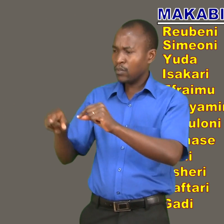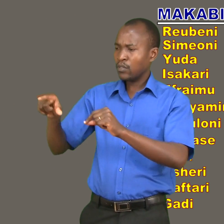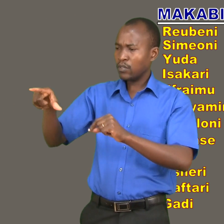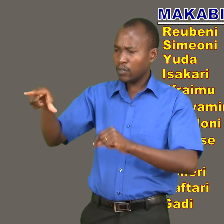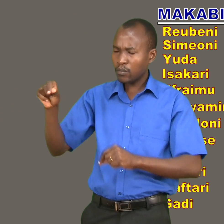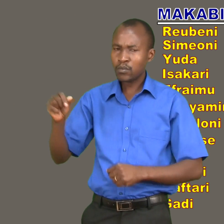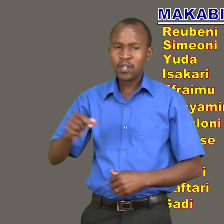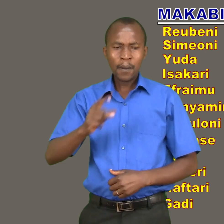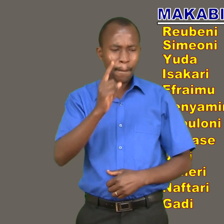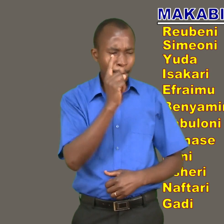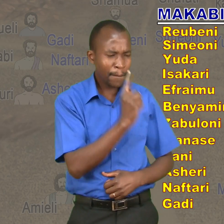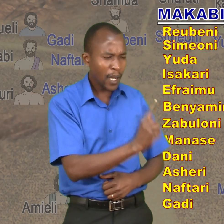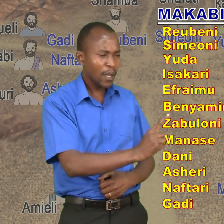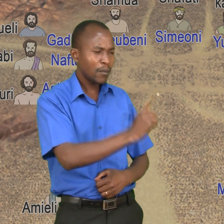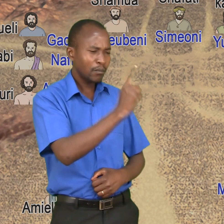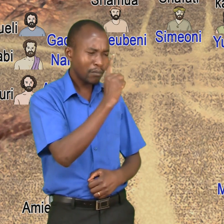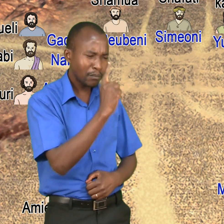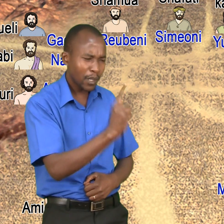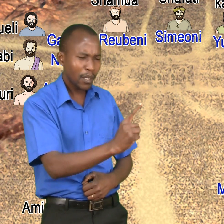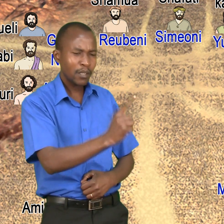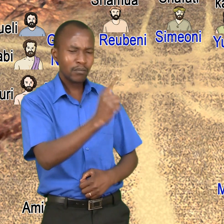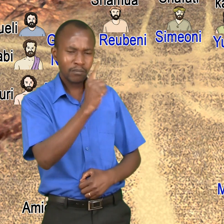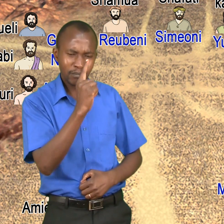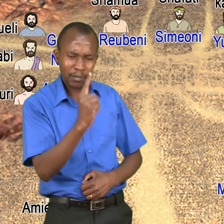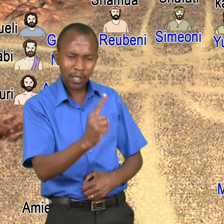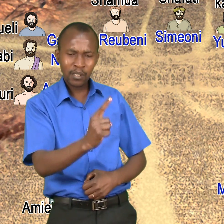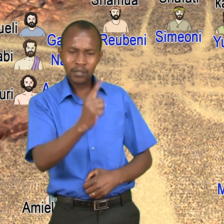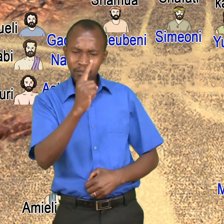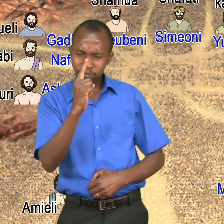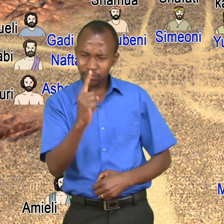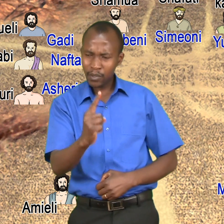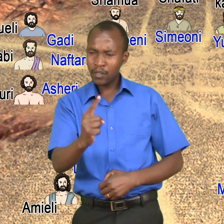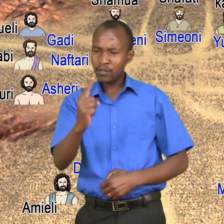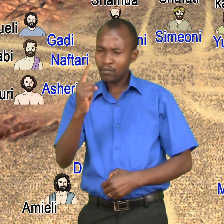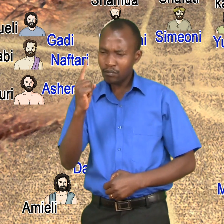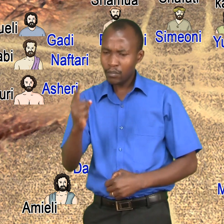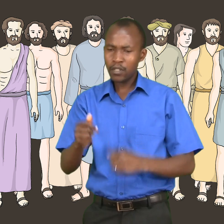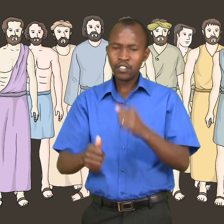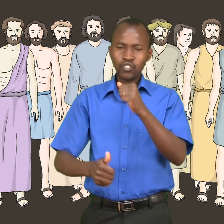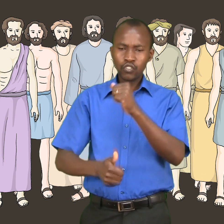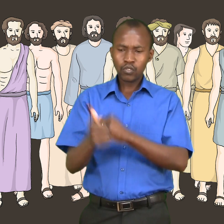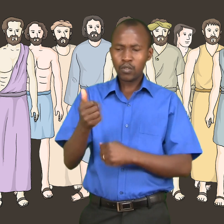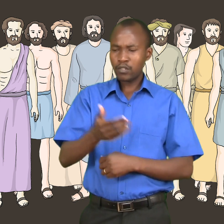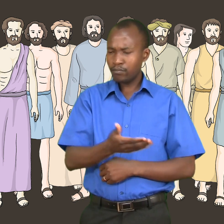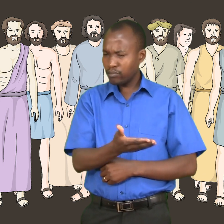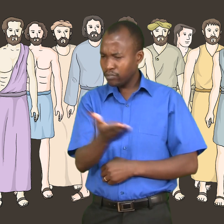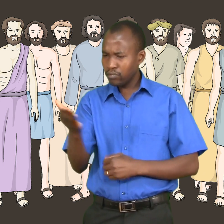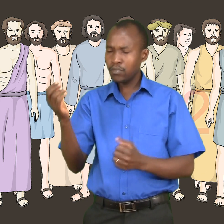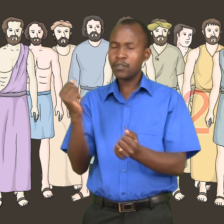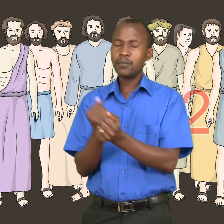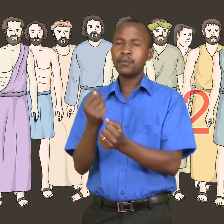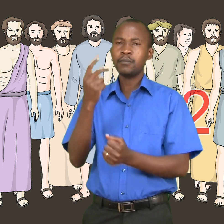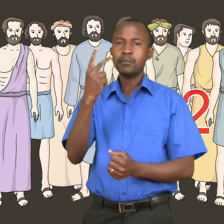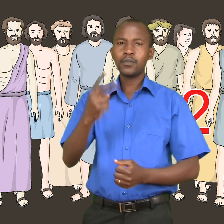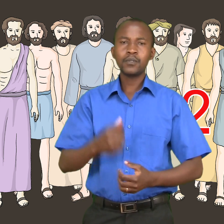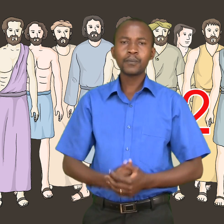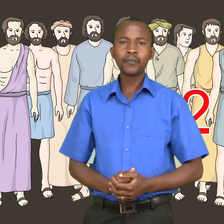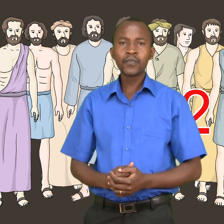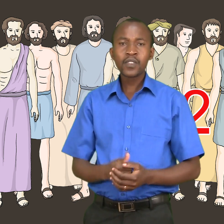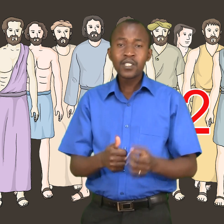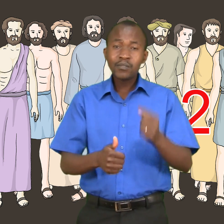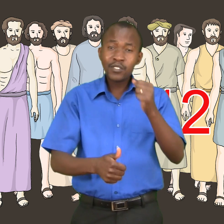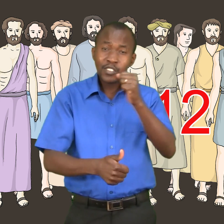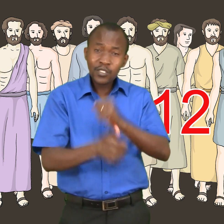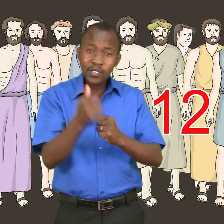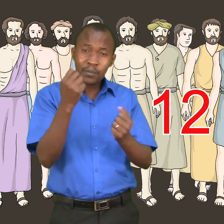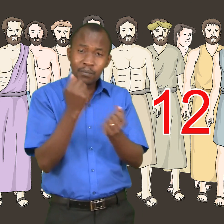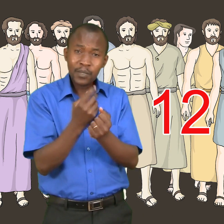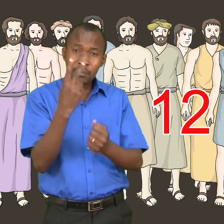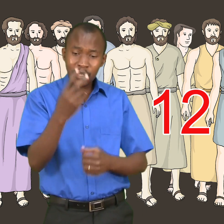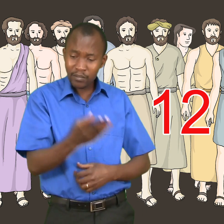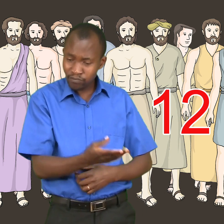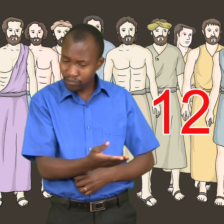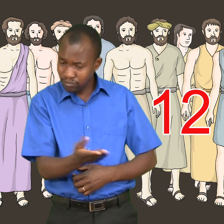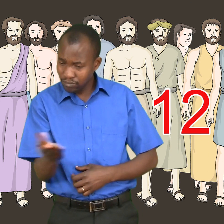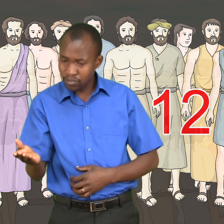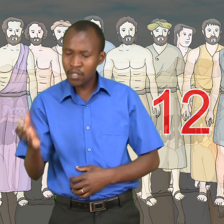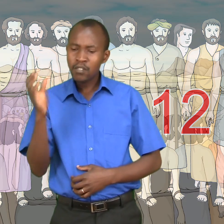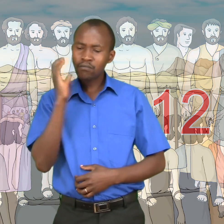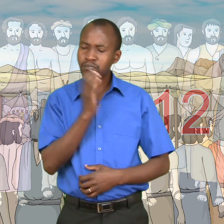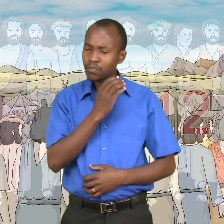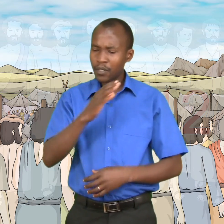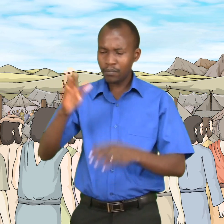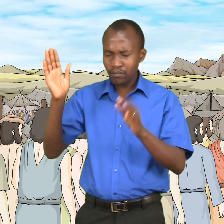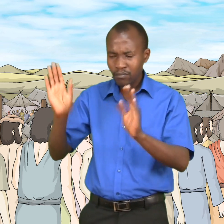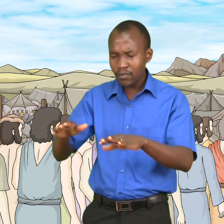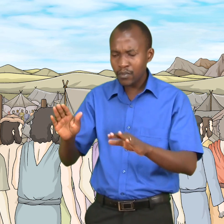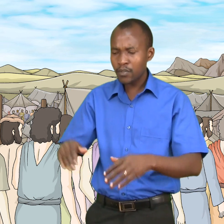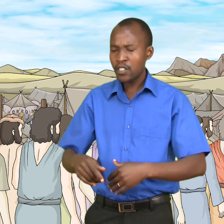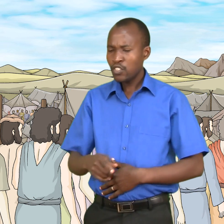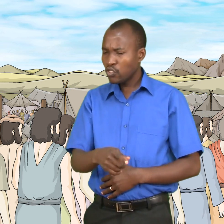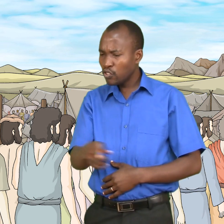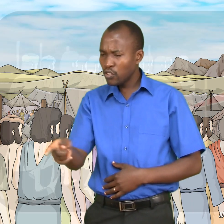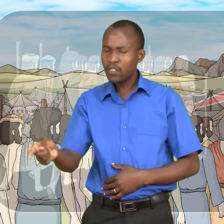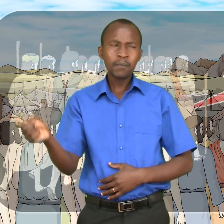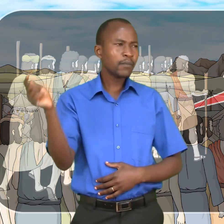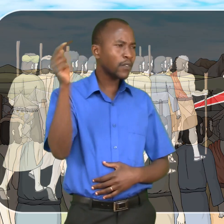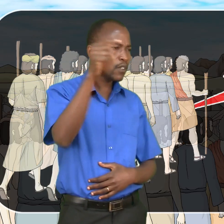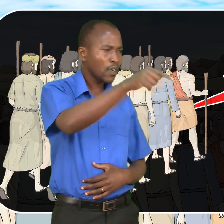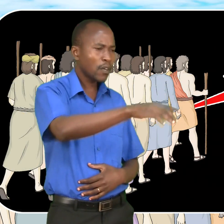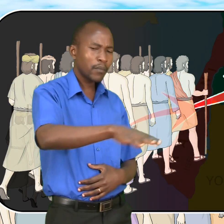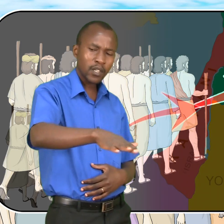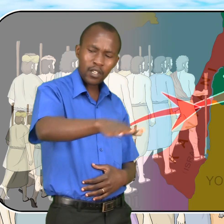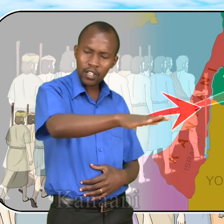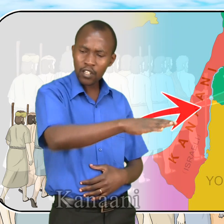These were the names of the men Moses sent to spy out the land; and Moses gave to Hoshea son of Nun the name Joshua.